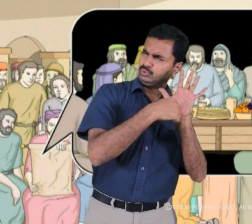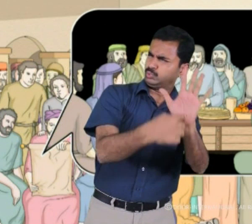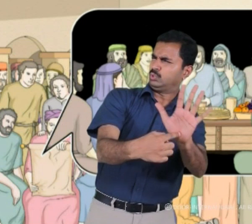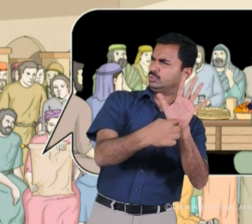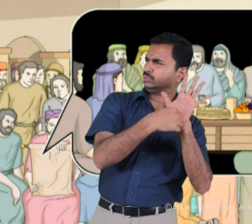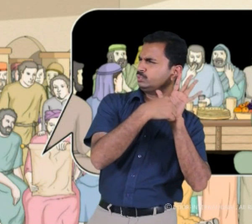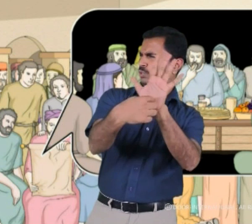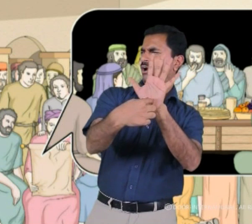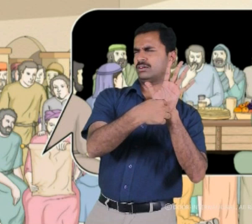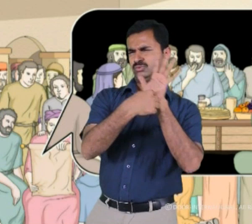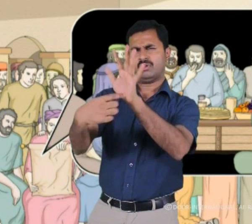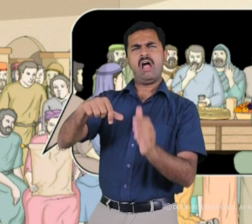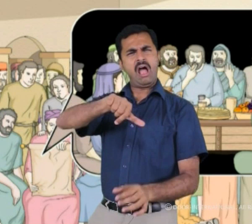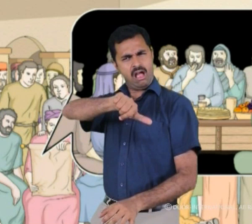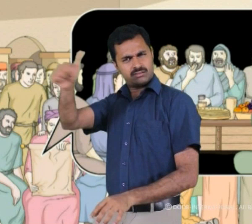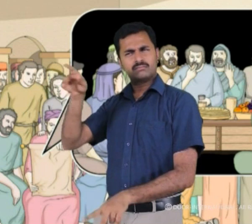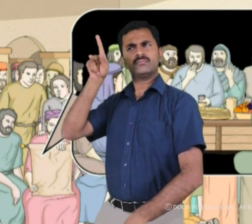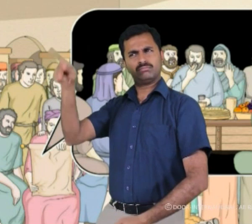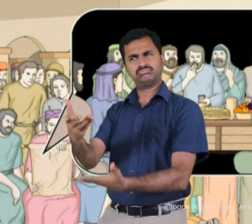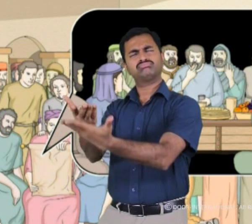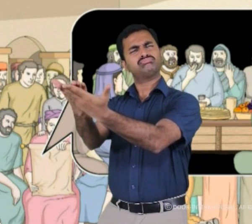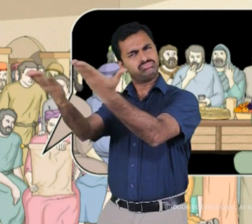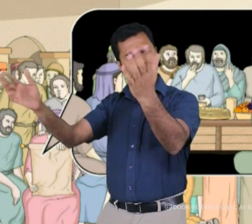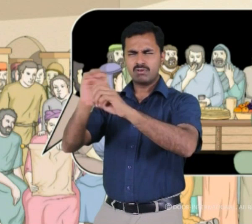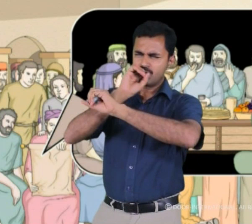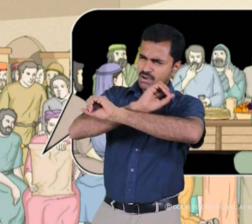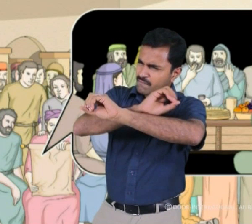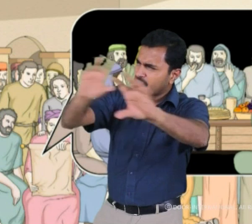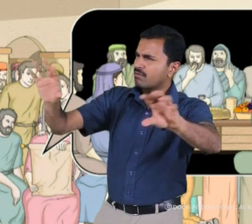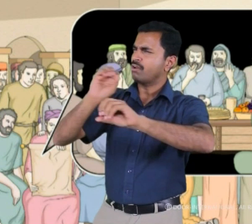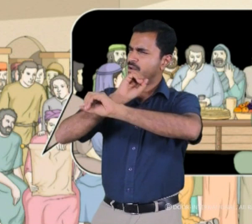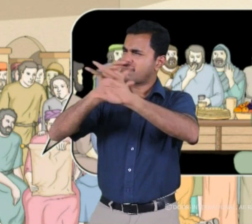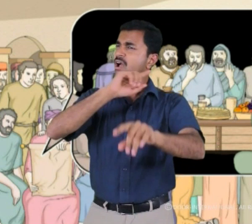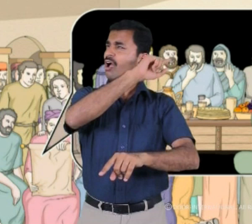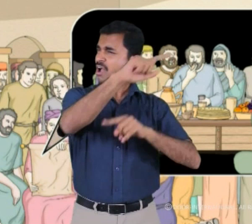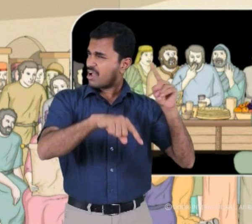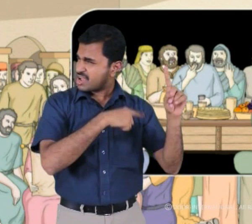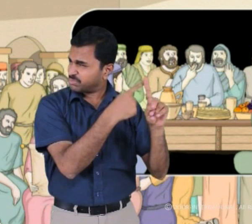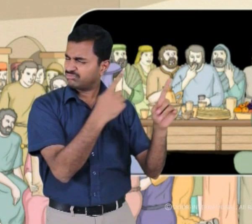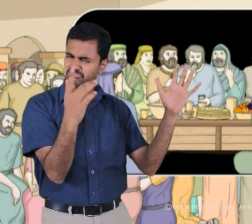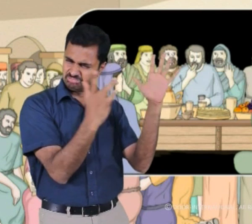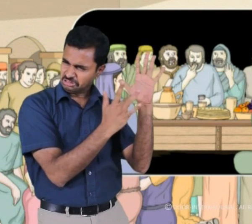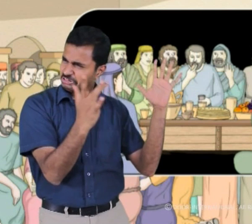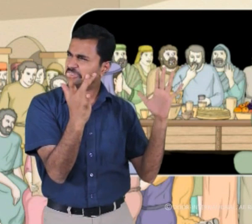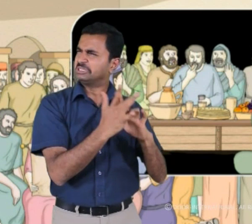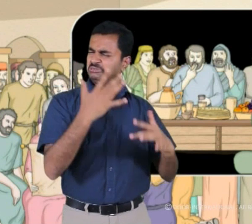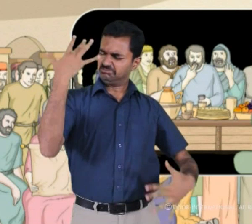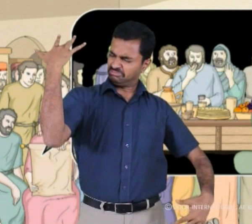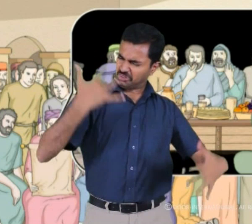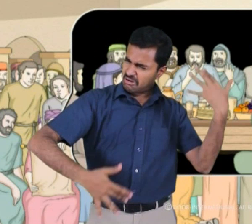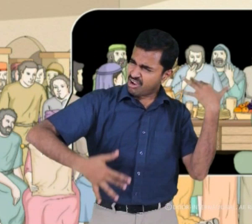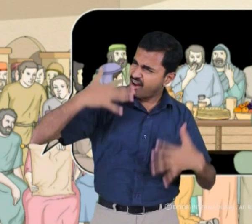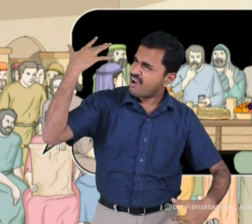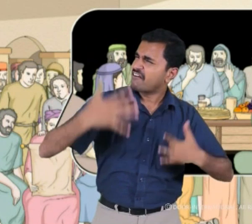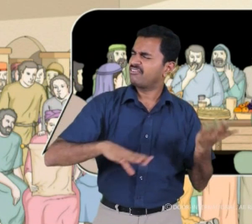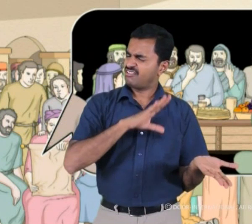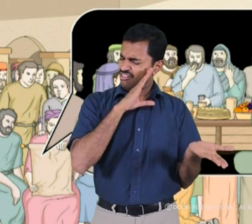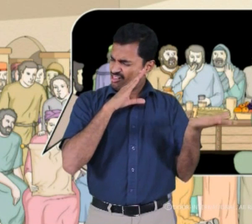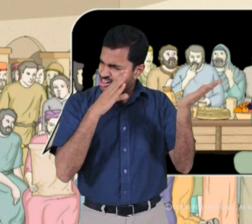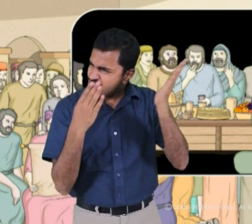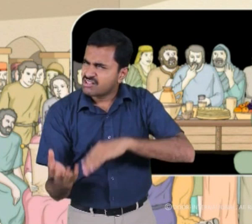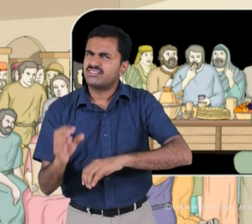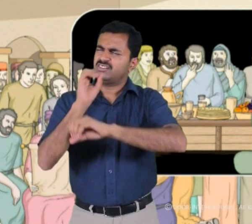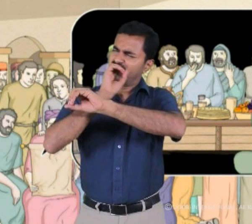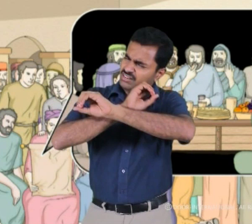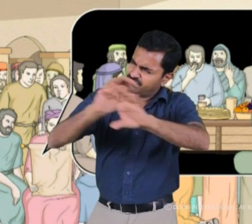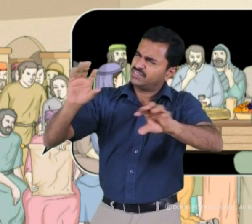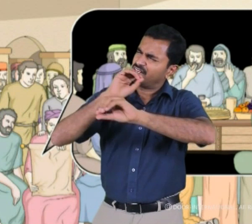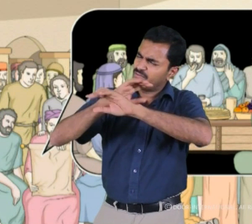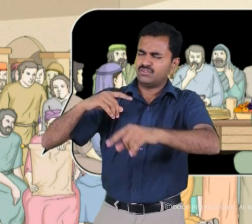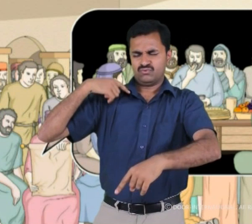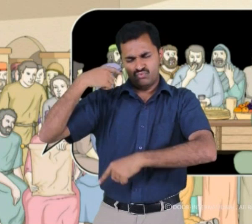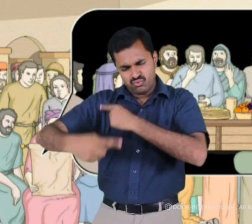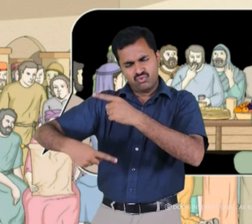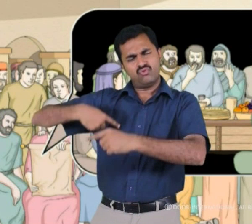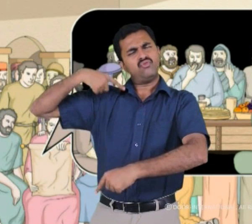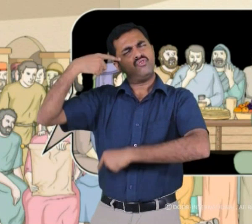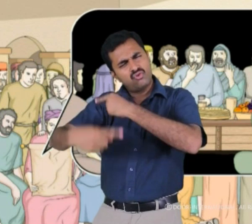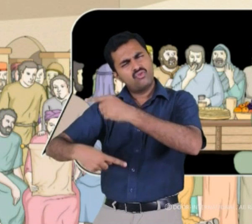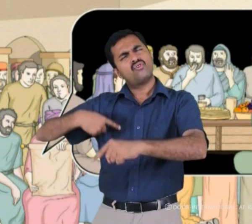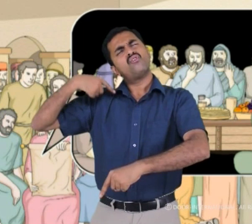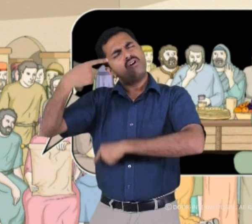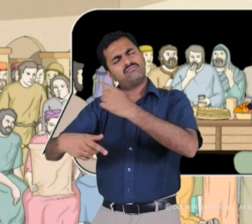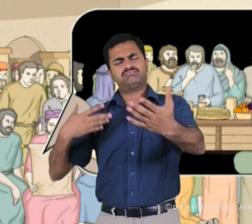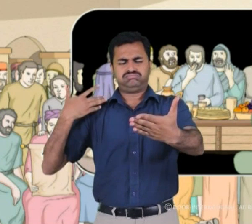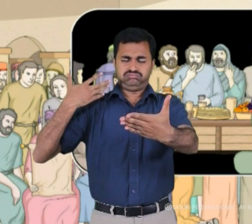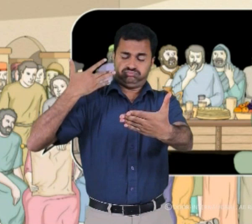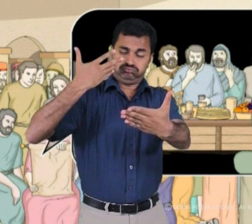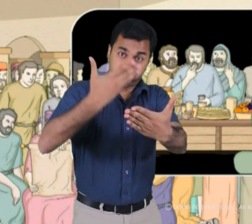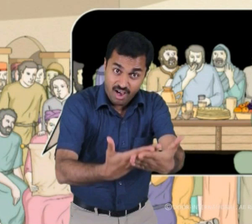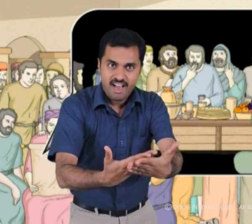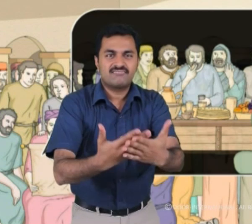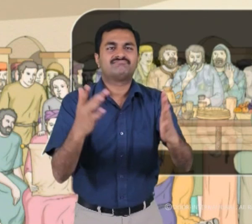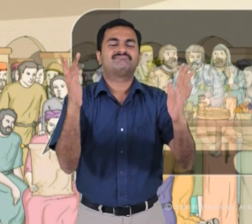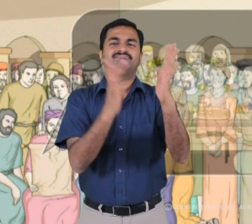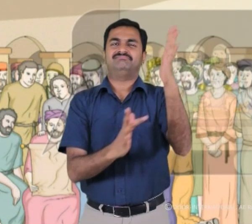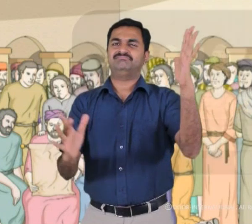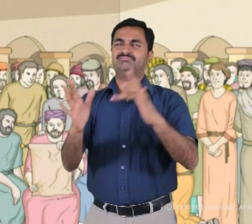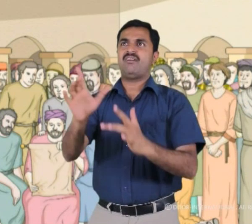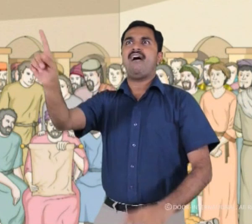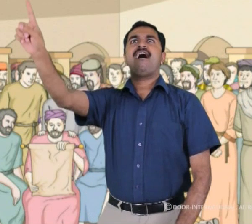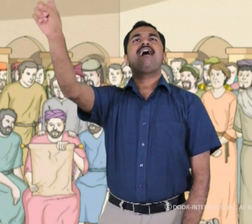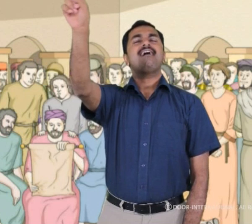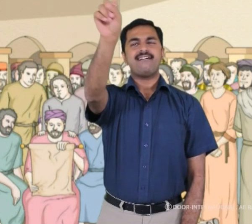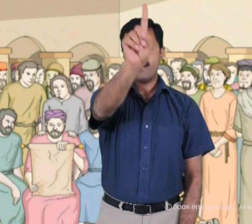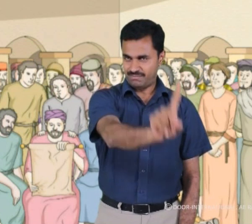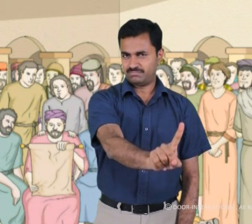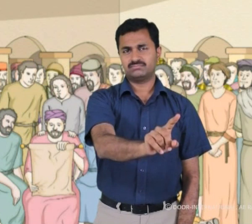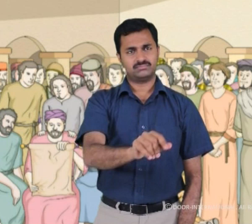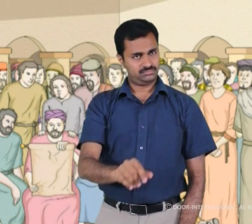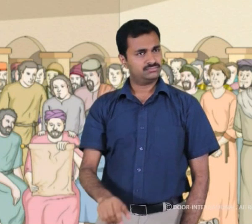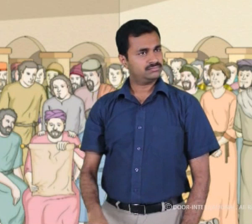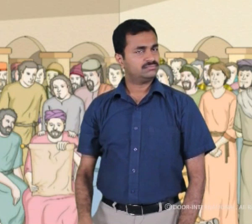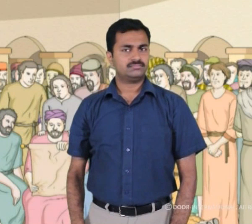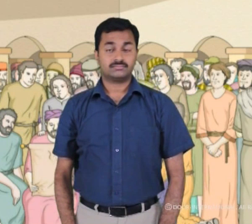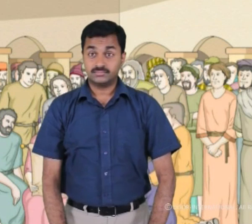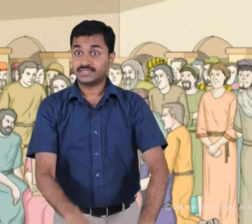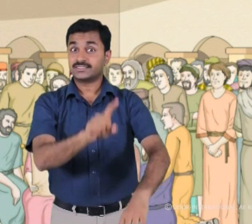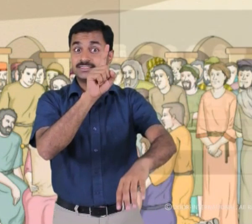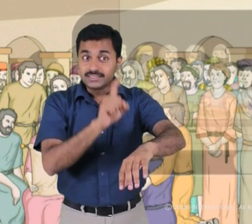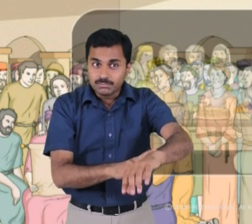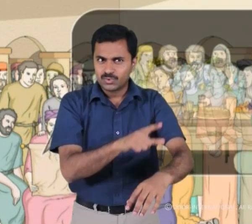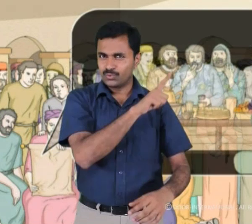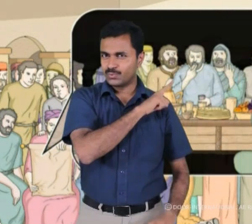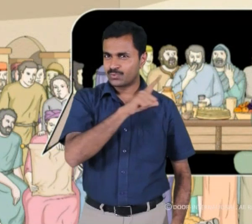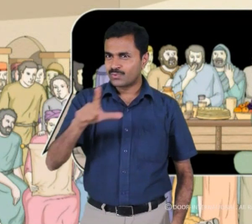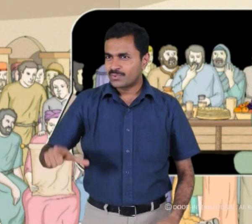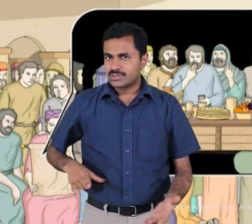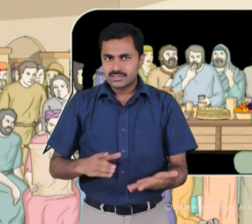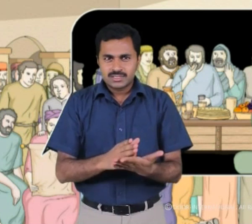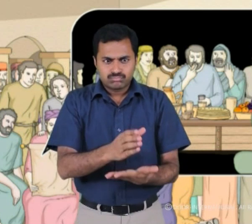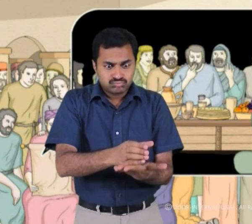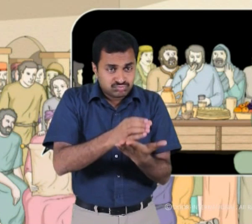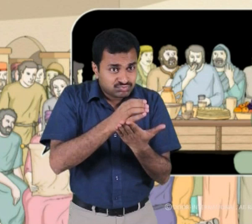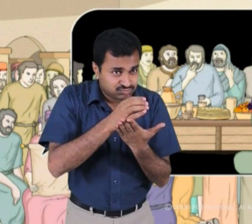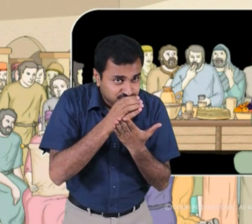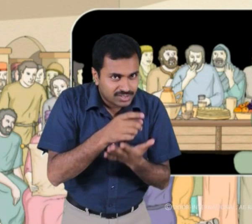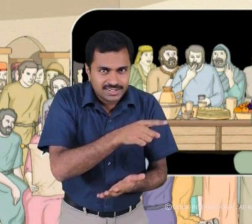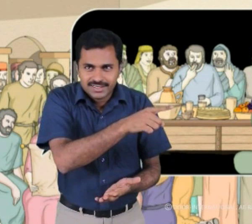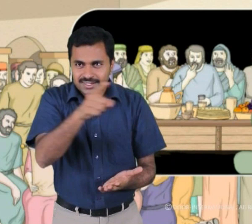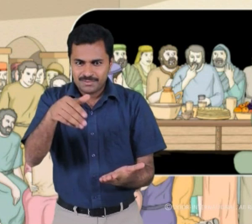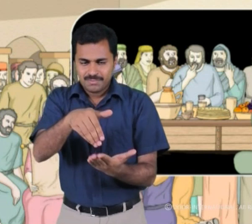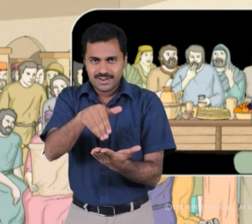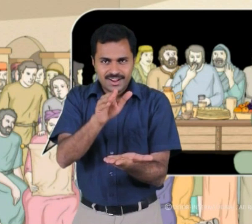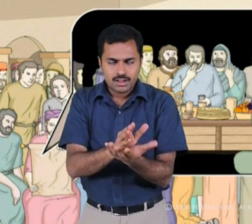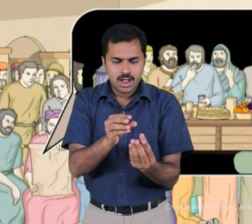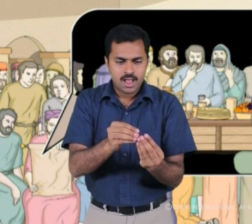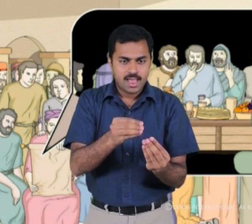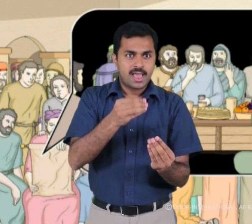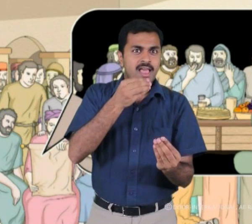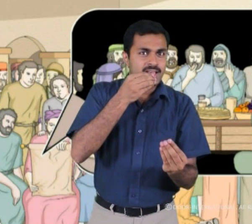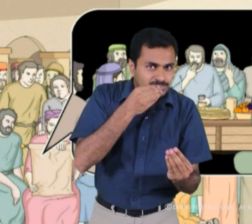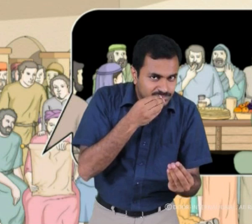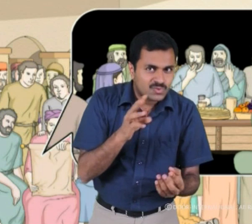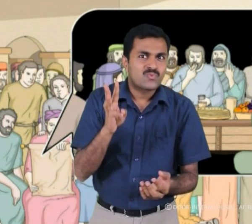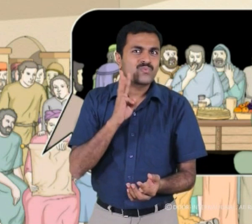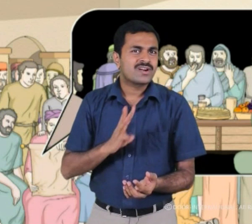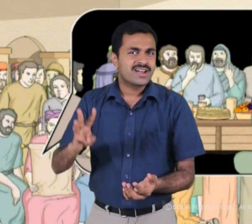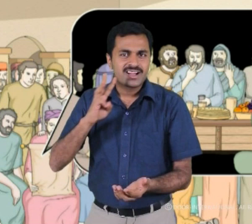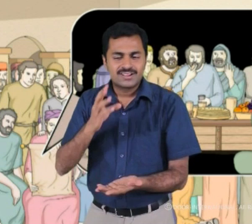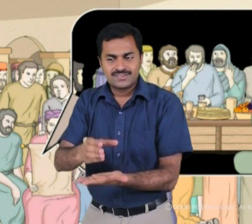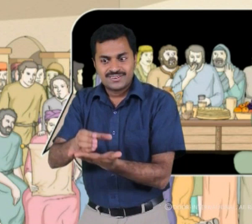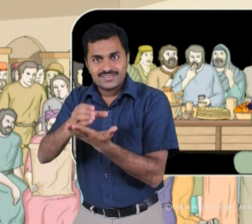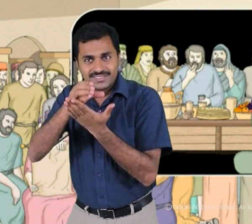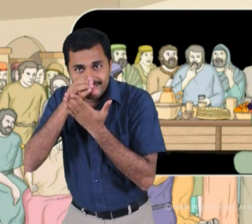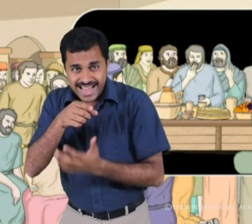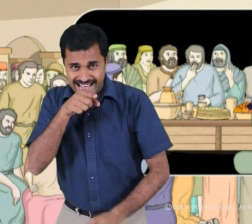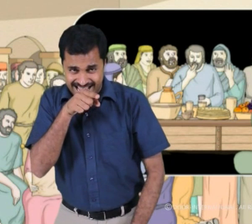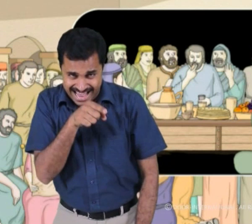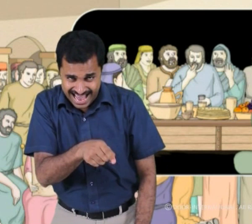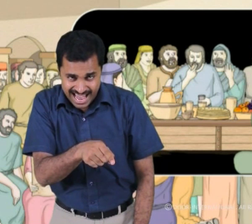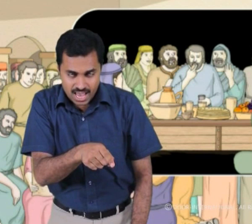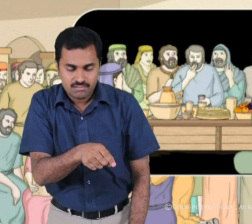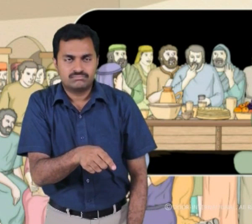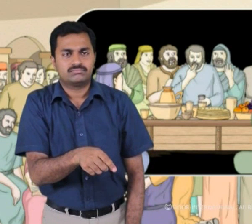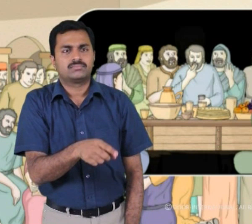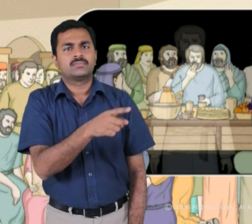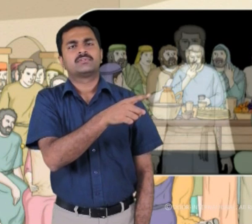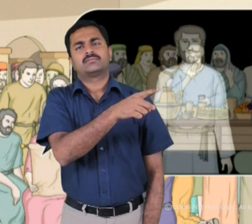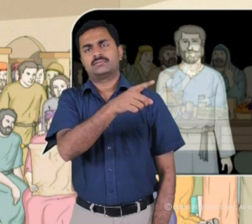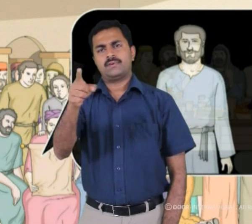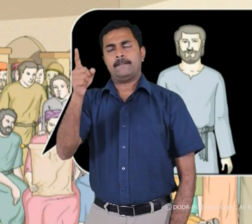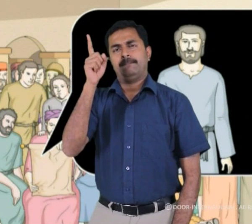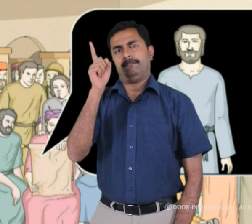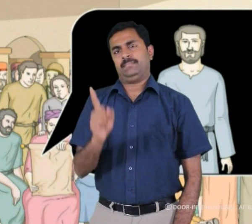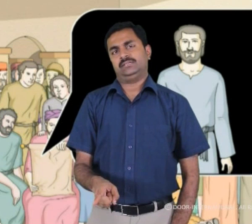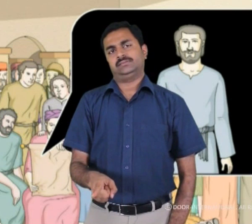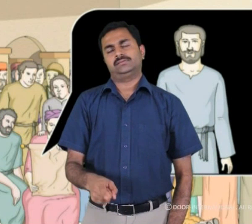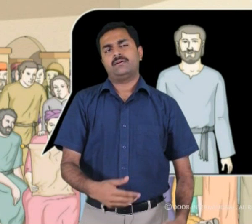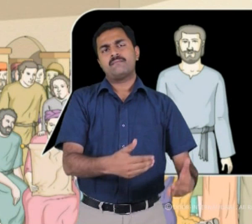Therefore, whoever eats the bread or drinks the cup of the Lord in an unworthy manner will be guilty of sinning against the body and blood of the Lord.